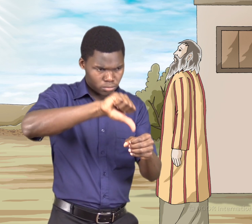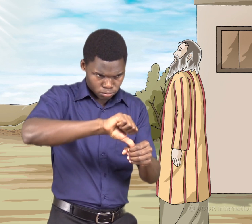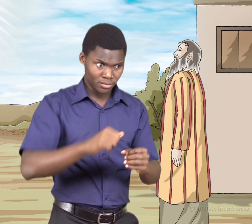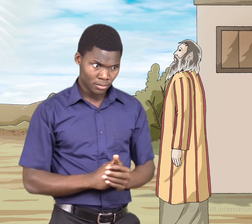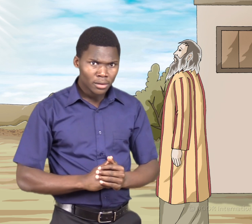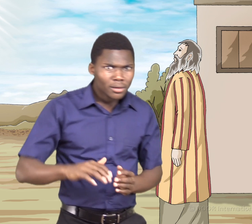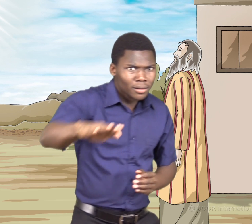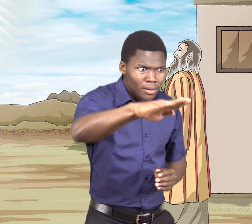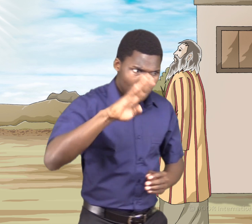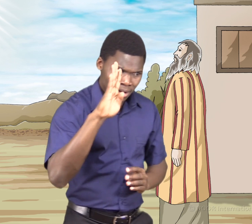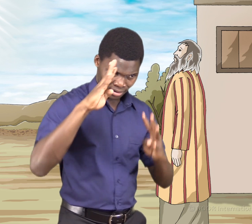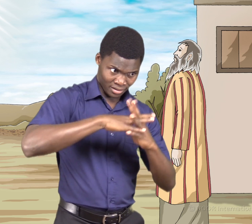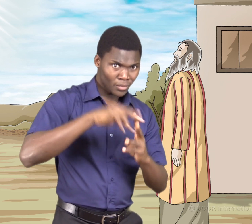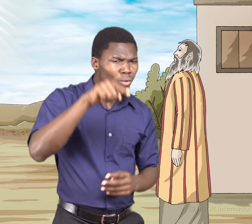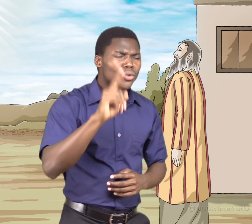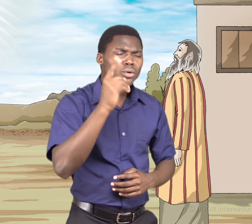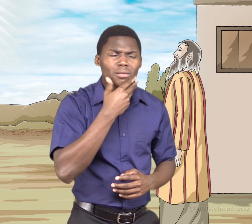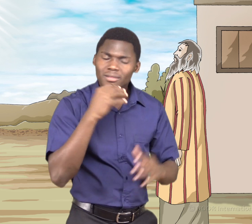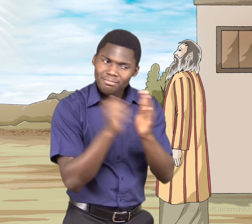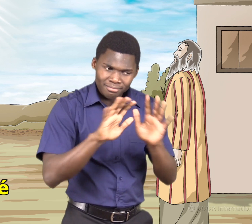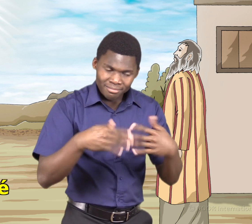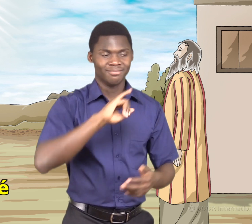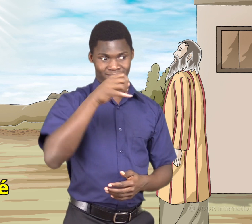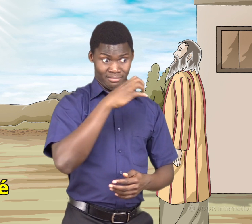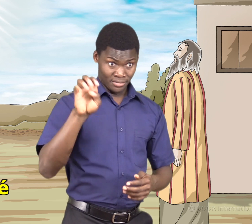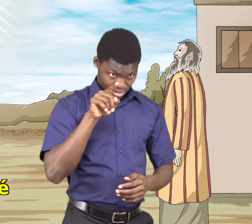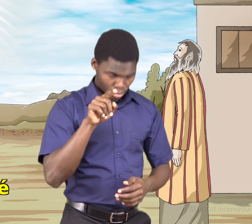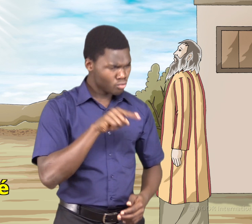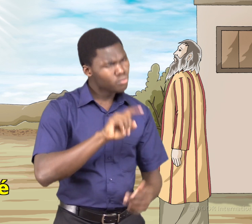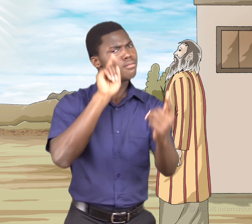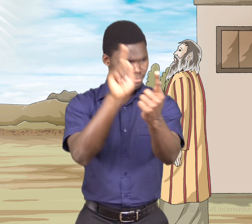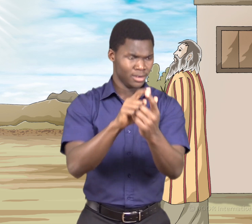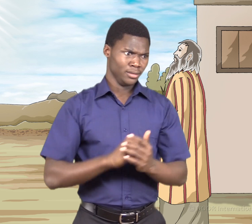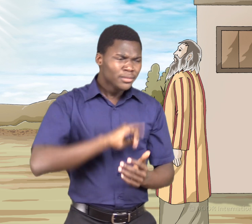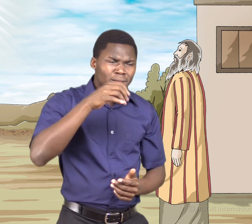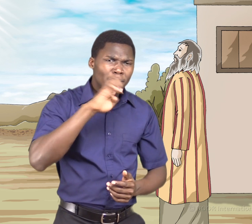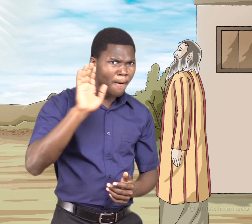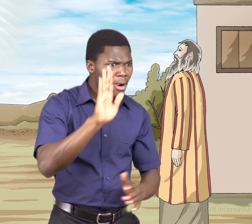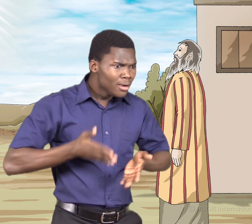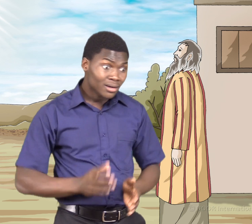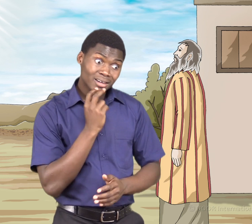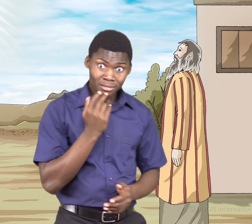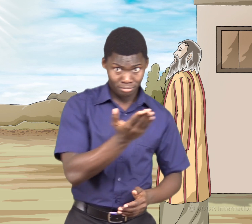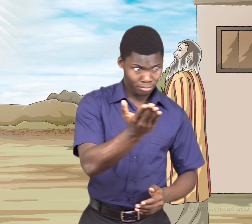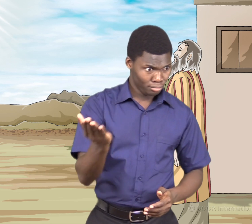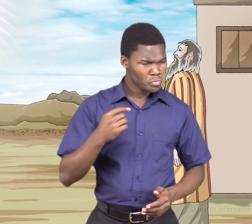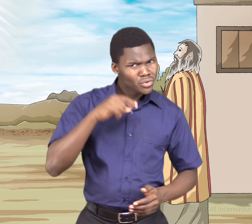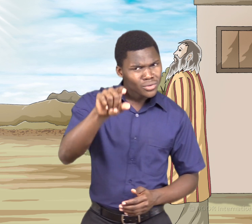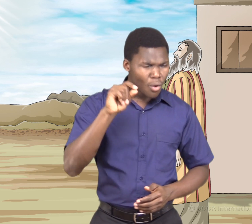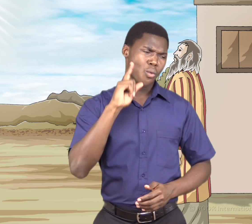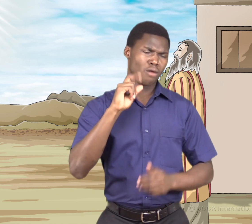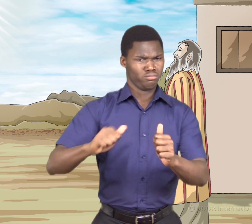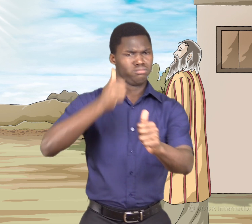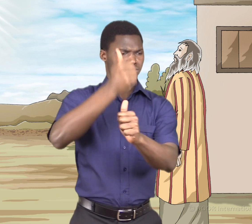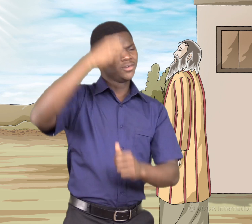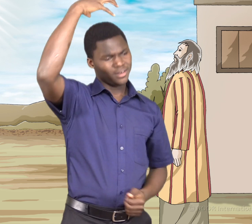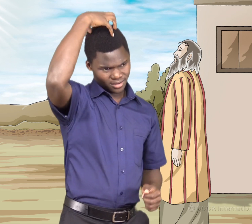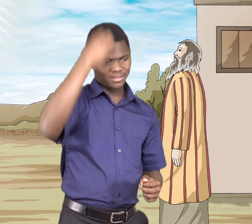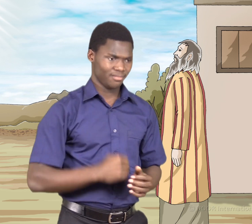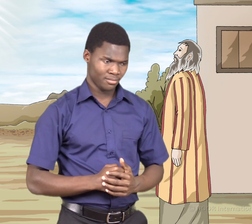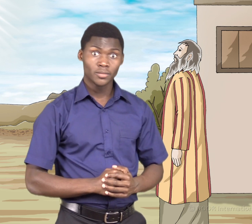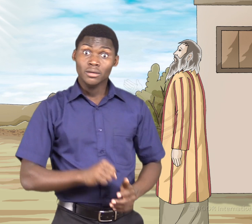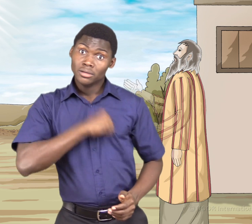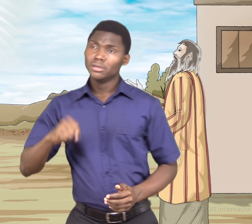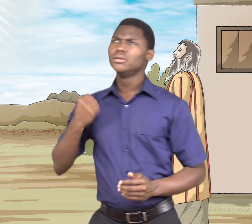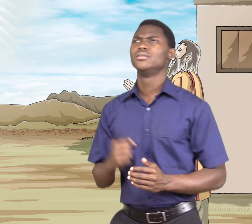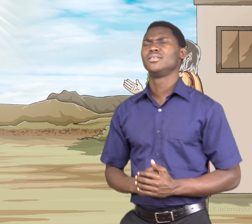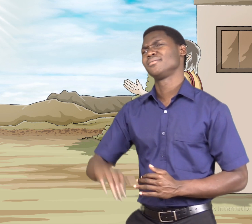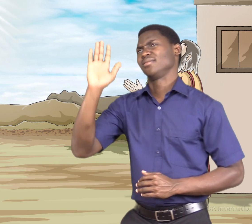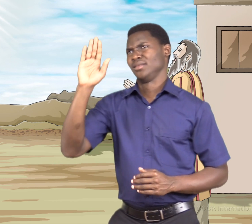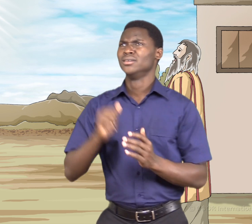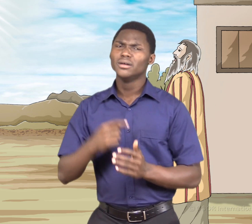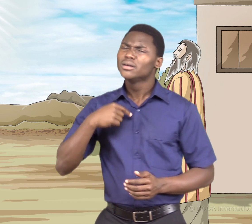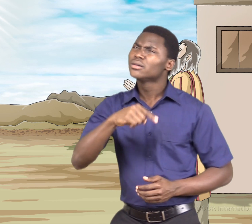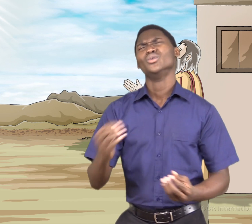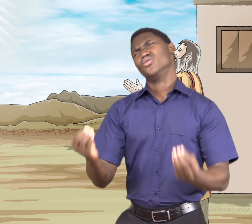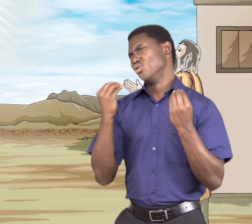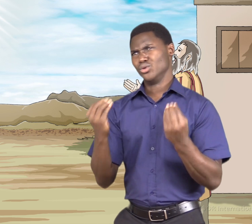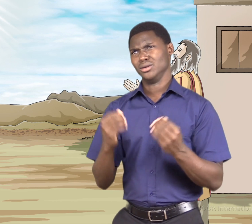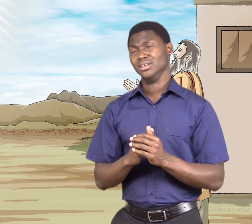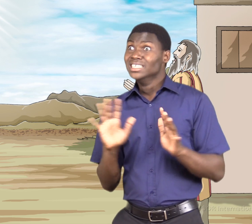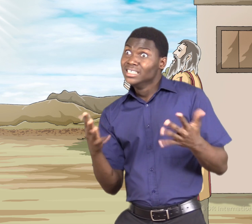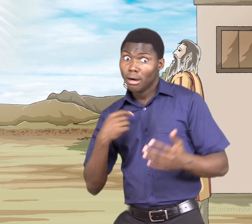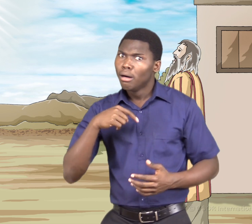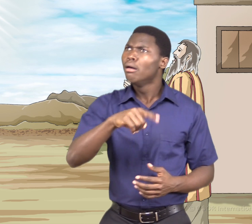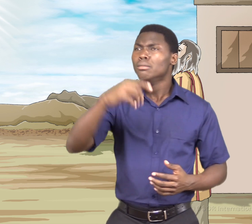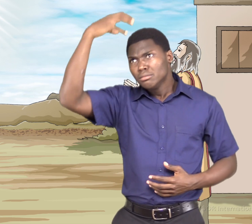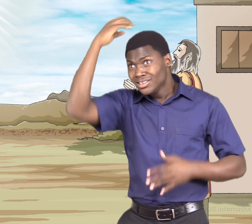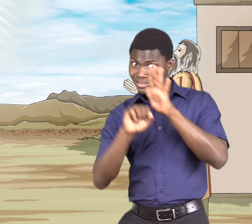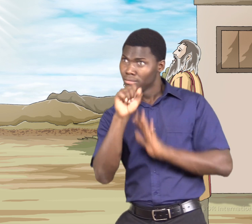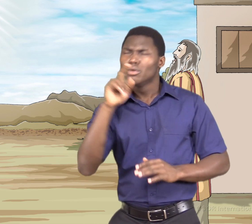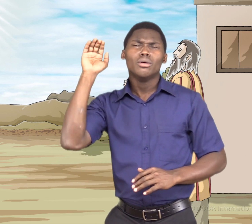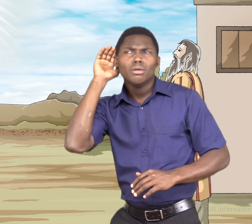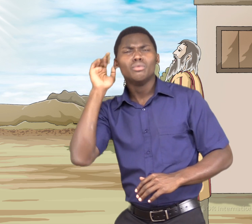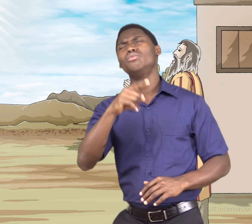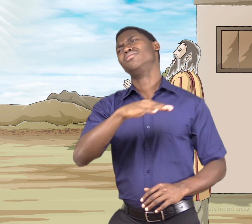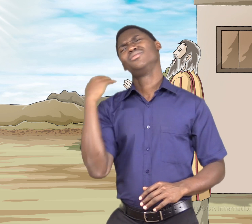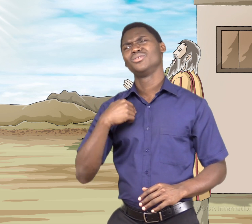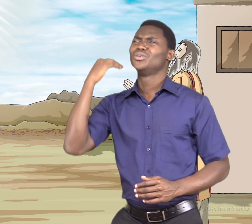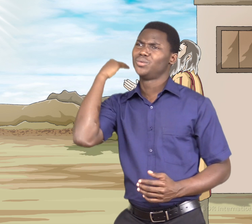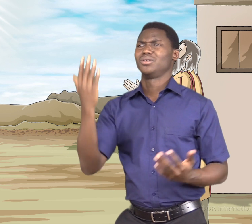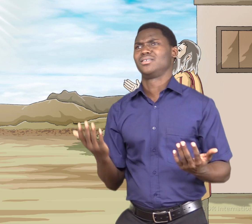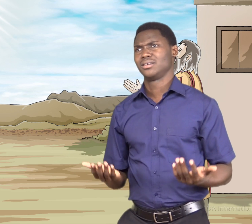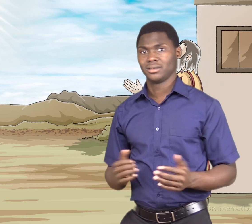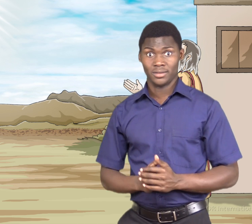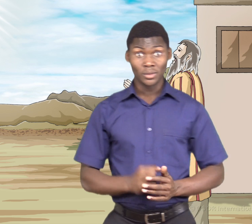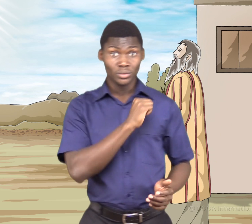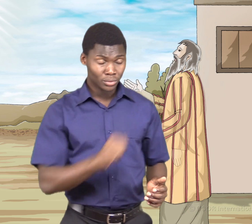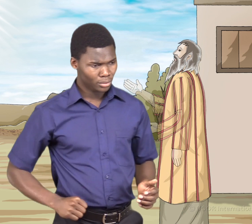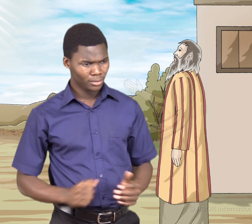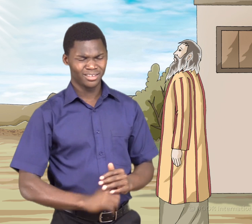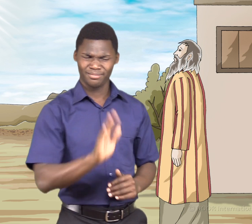I am sending you to Jesse of Bethlehem, for I have selected from his sons a king for Myself.” “How can I go?”